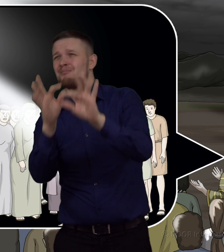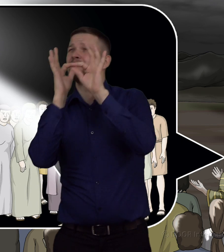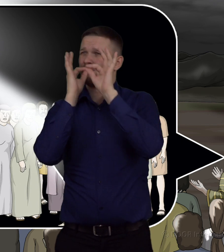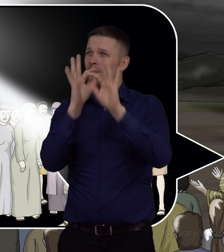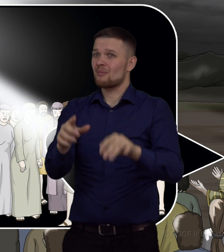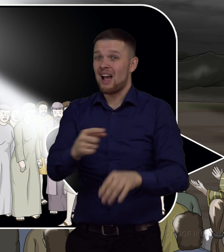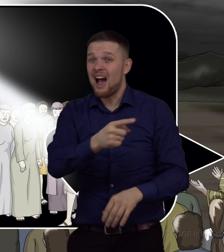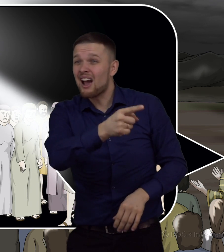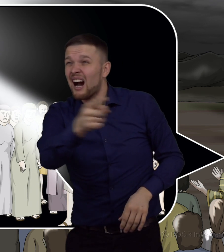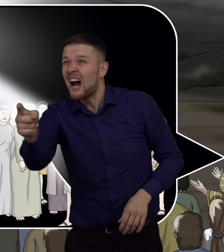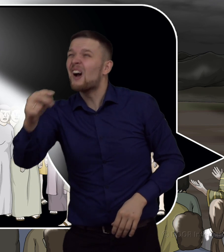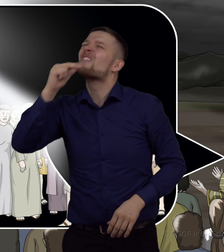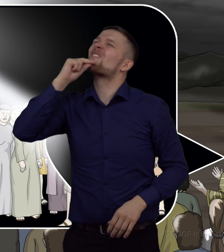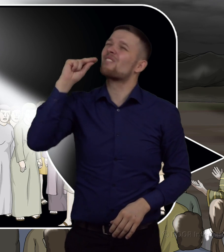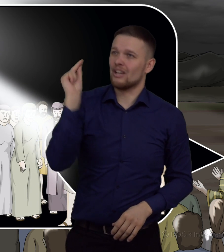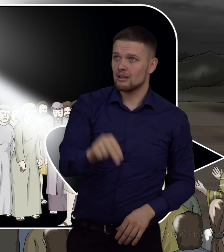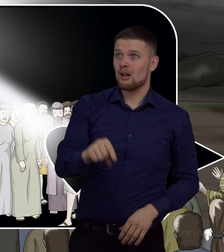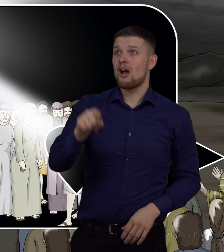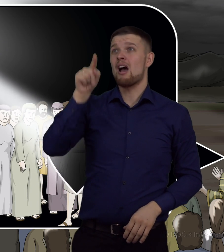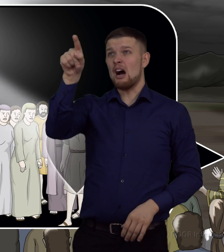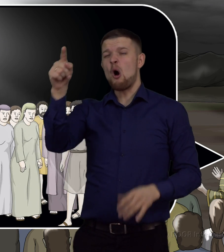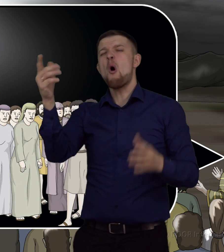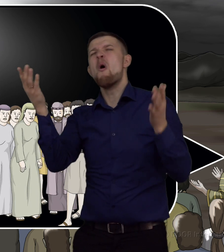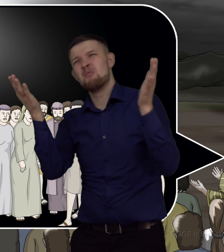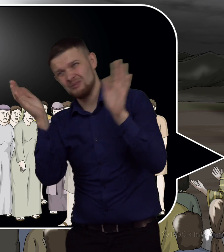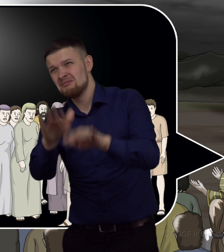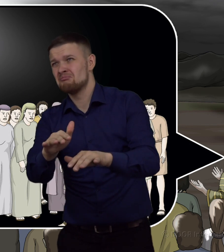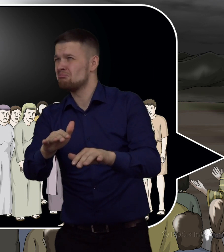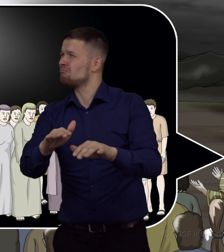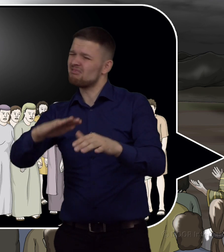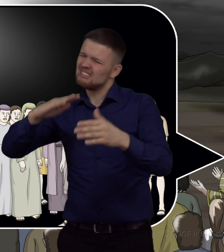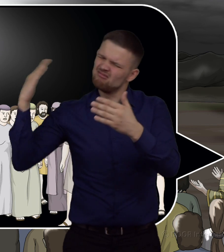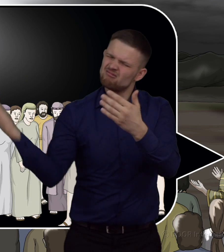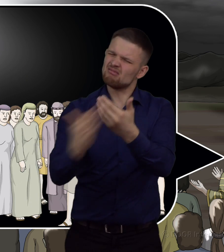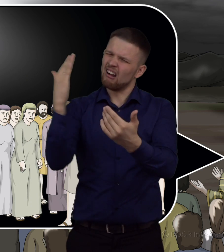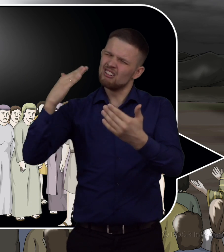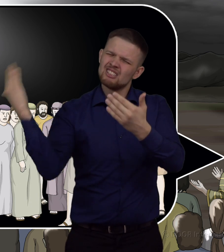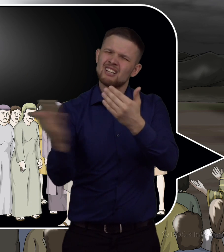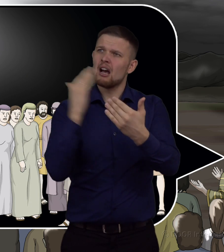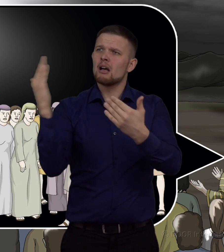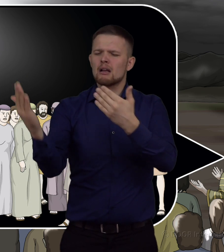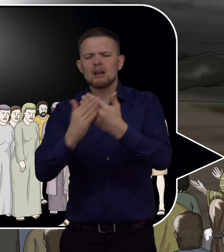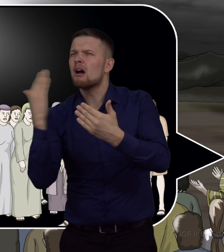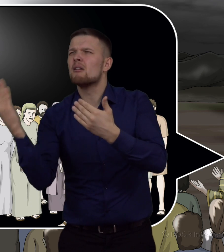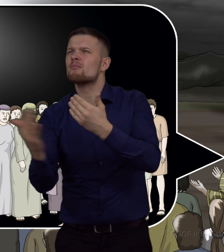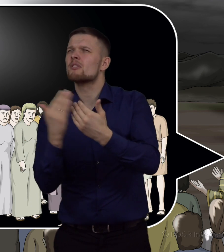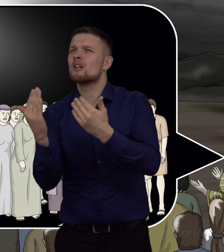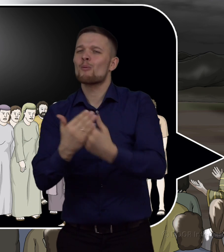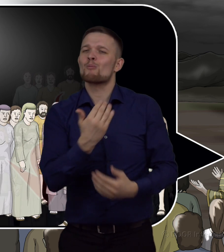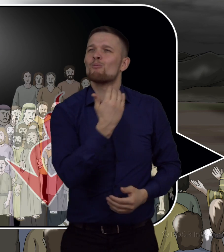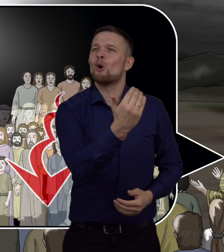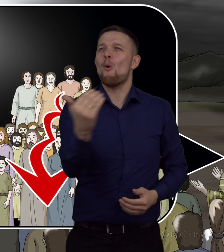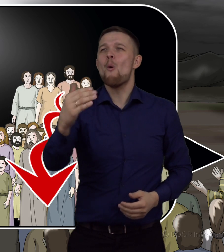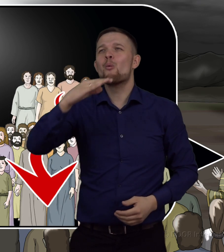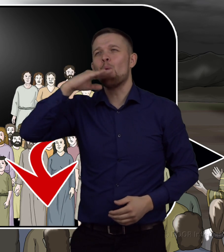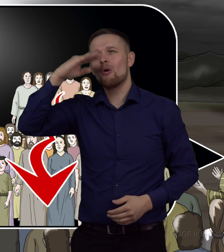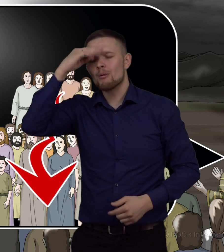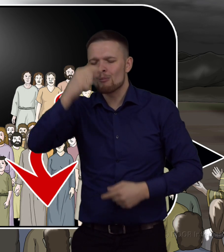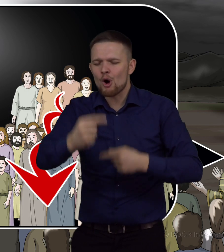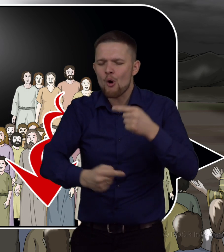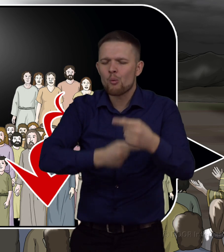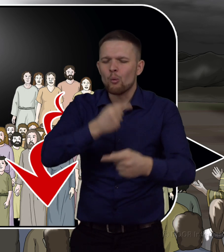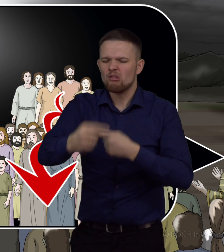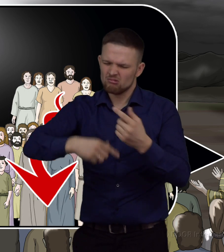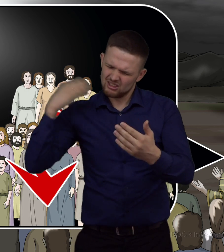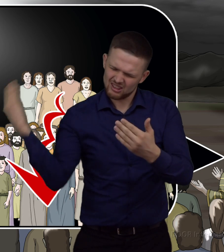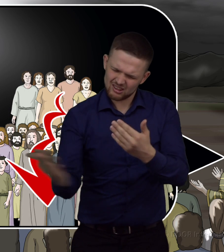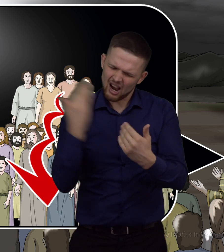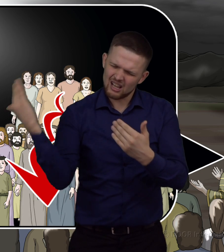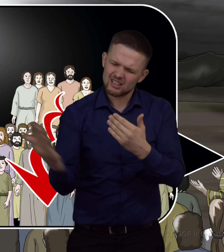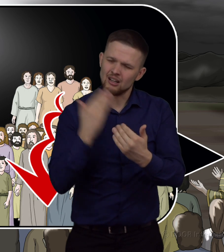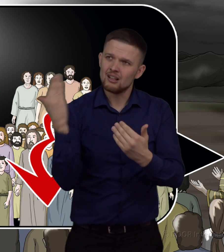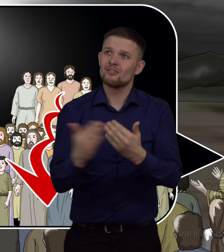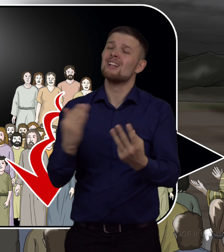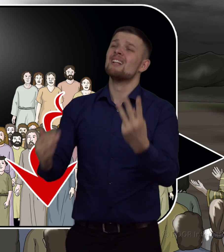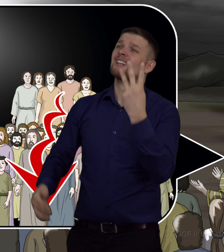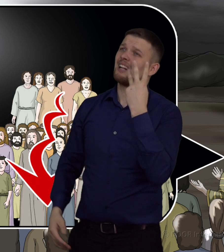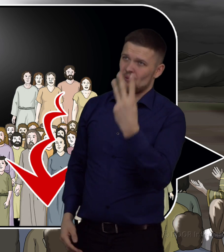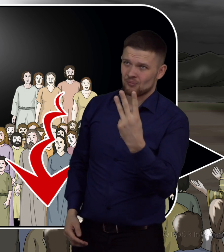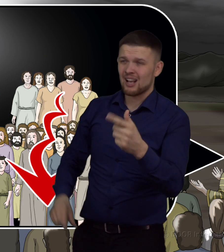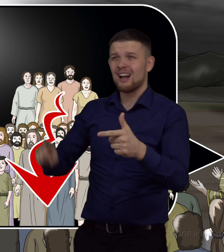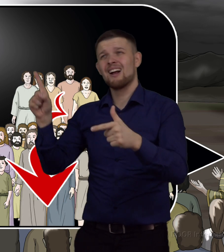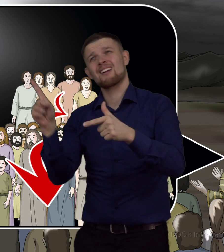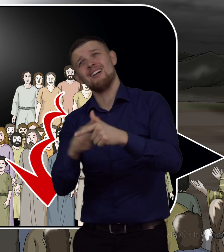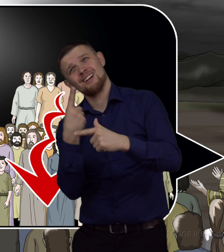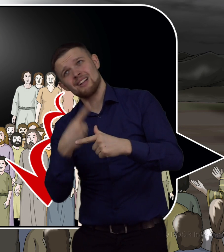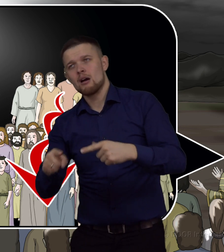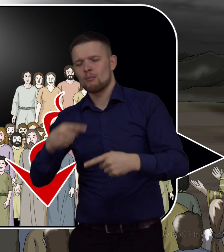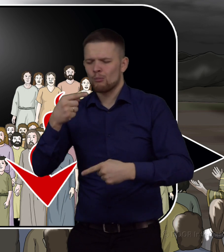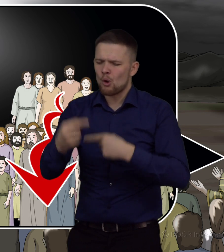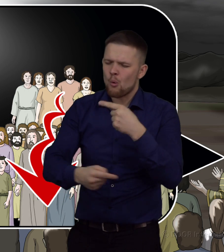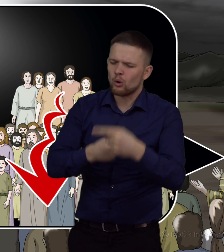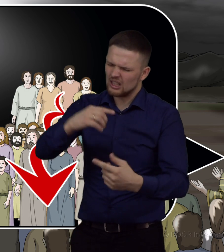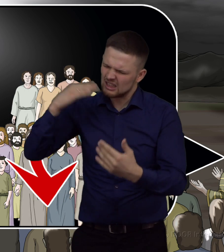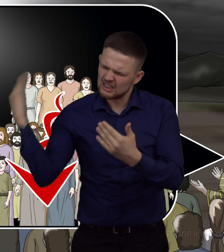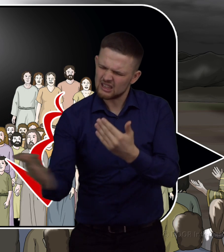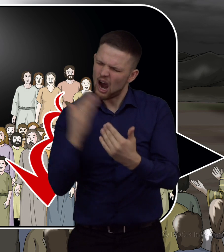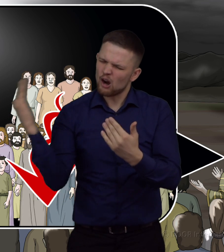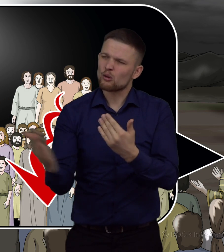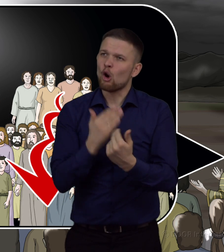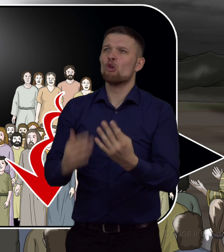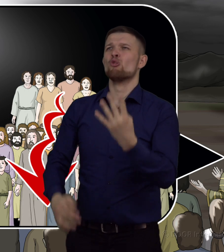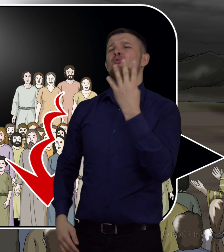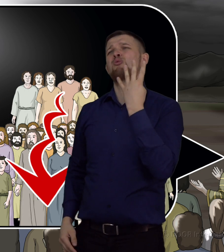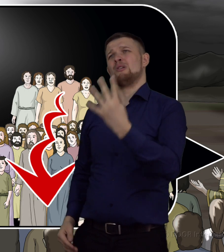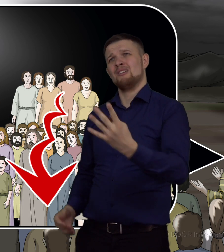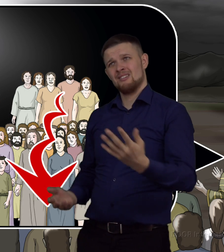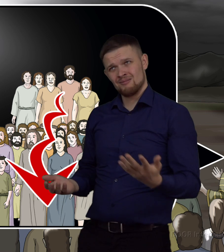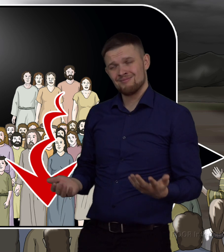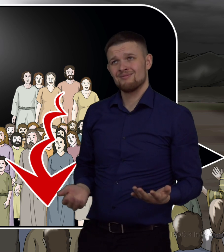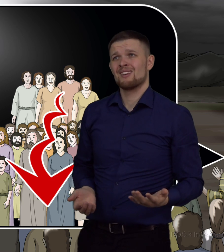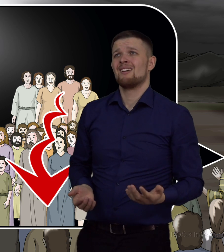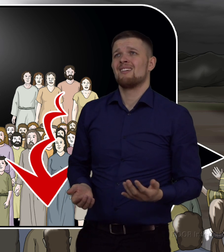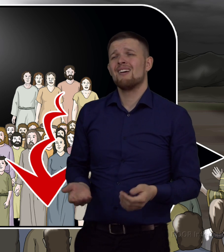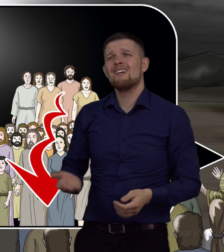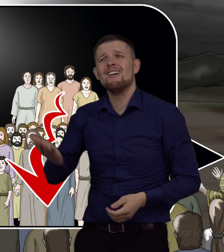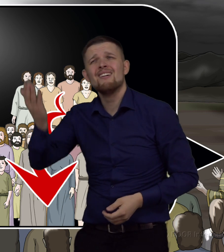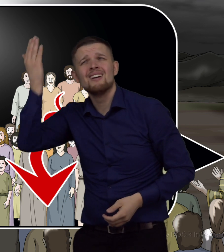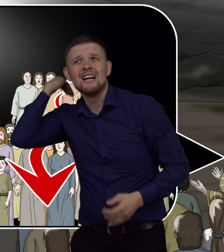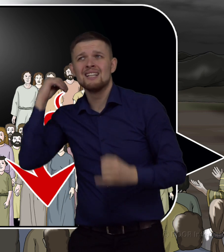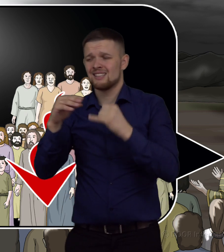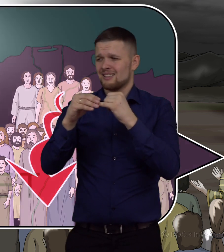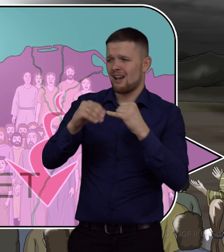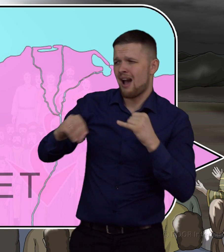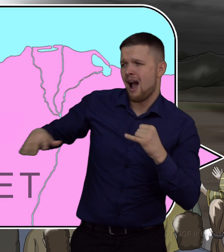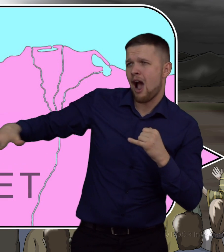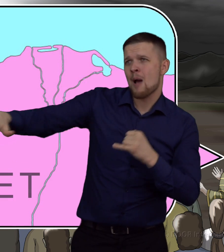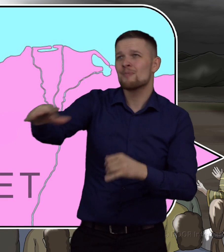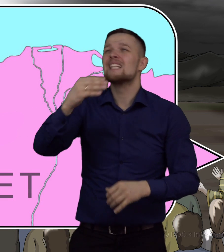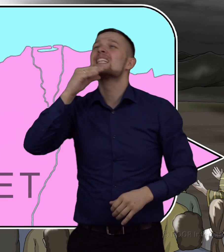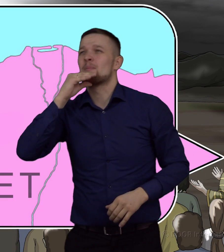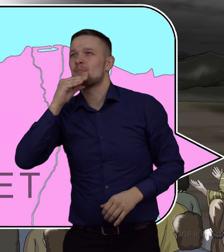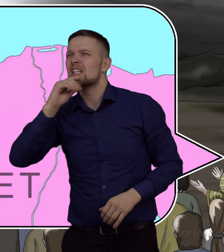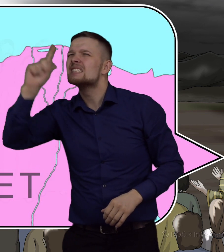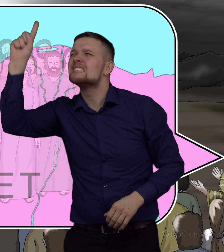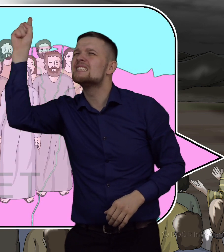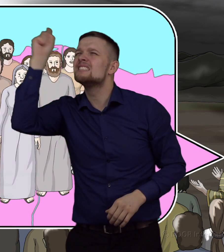He will visit the iniquity of the fathers upon their children to the third and fourth generation.’